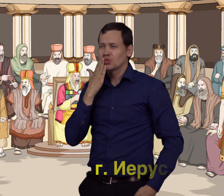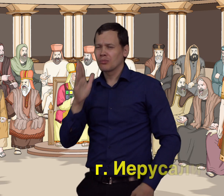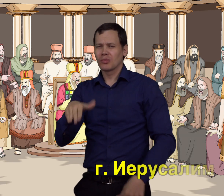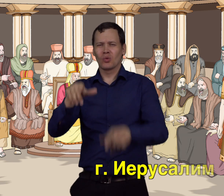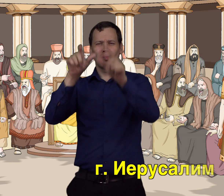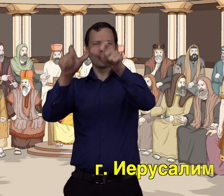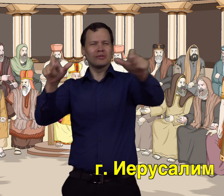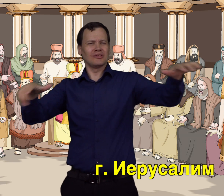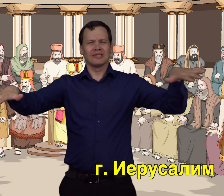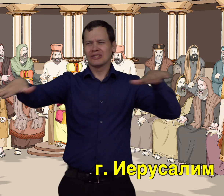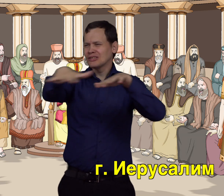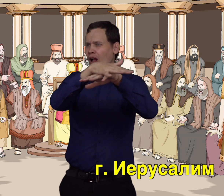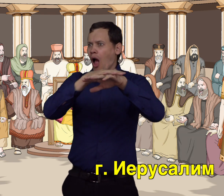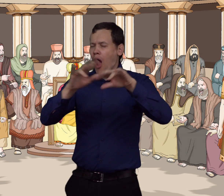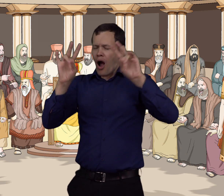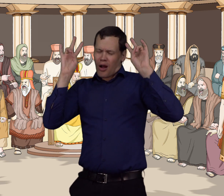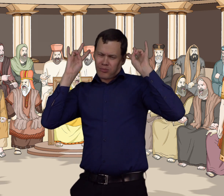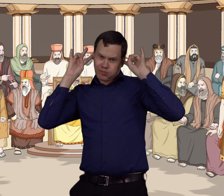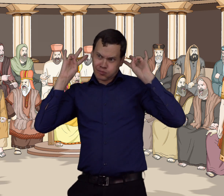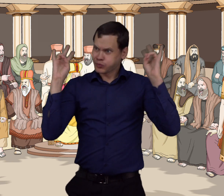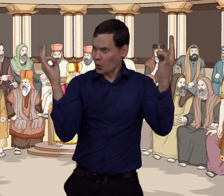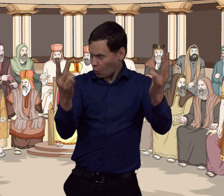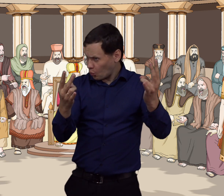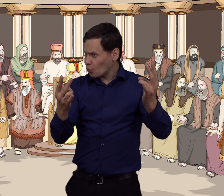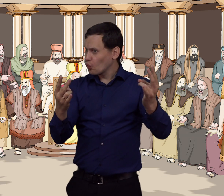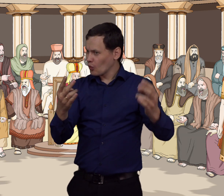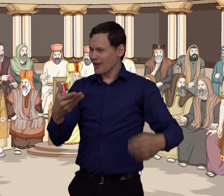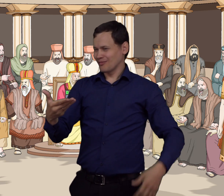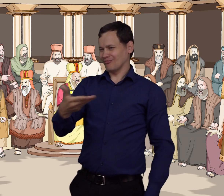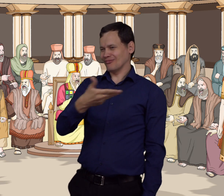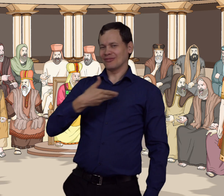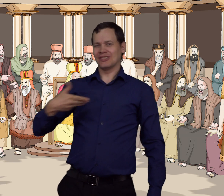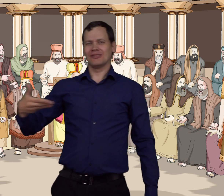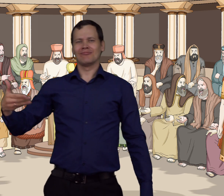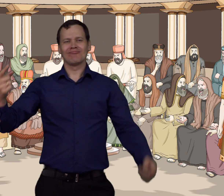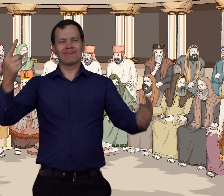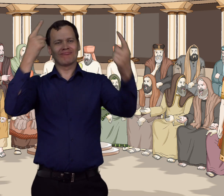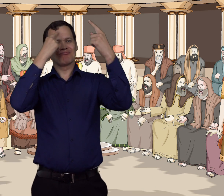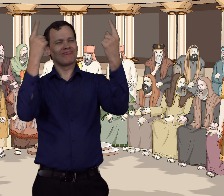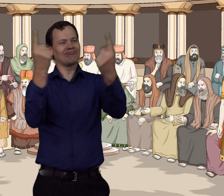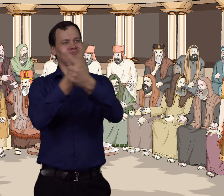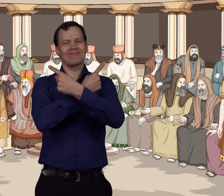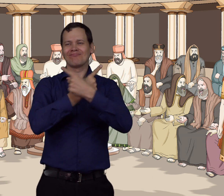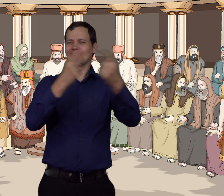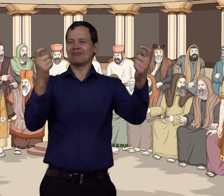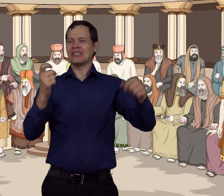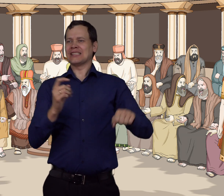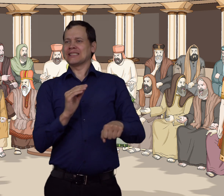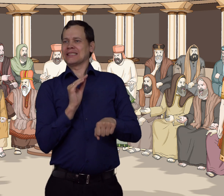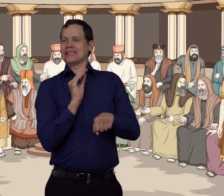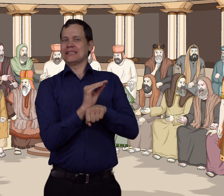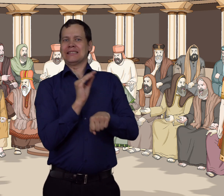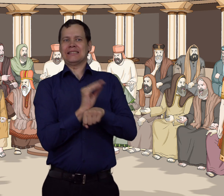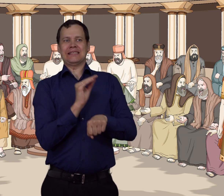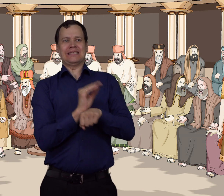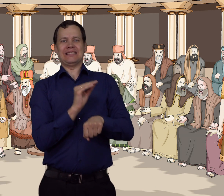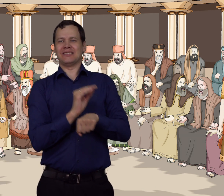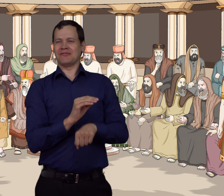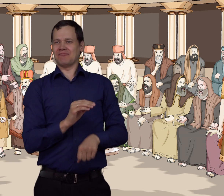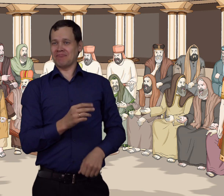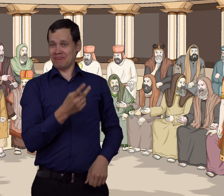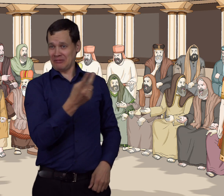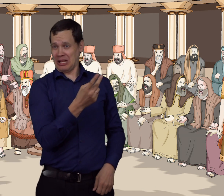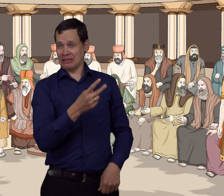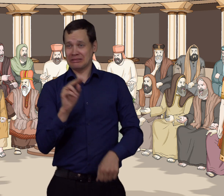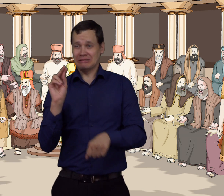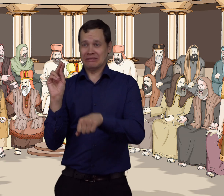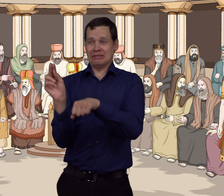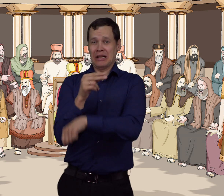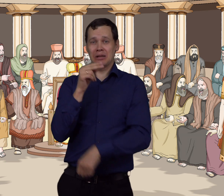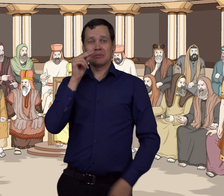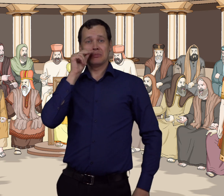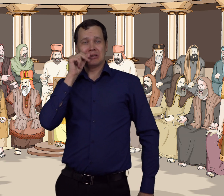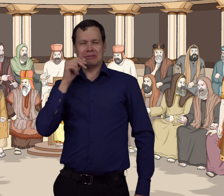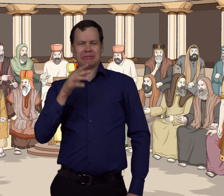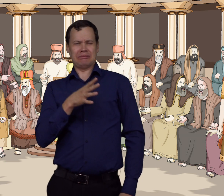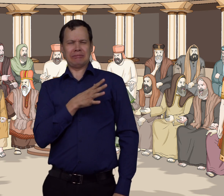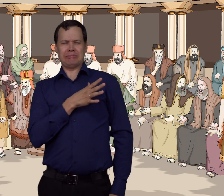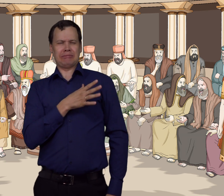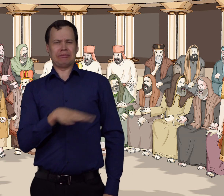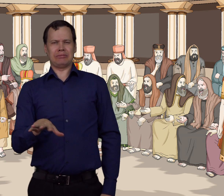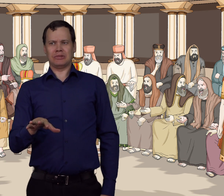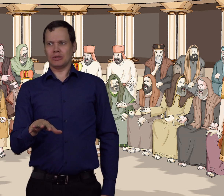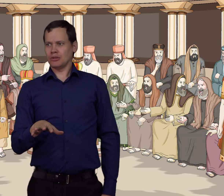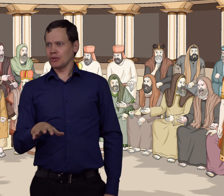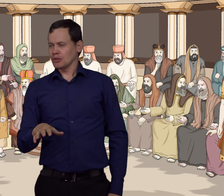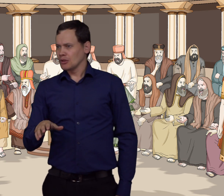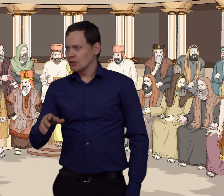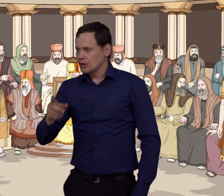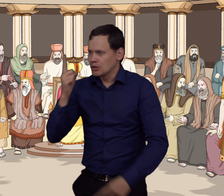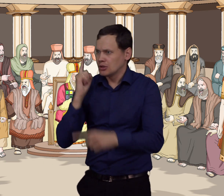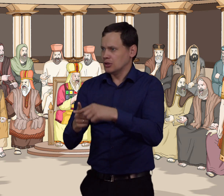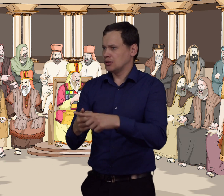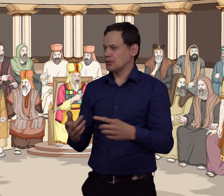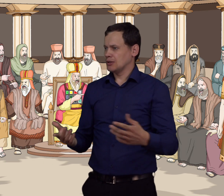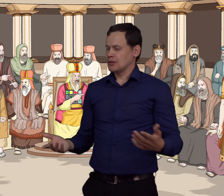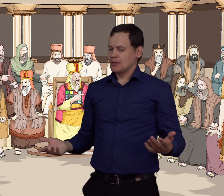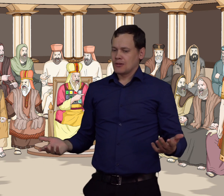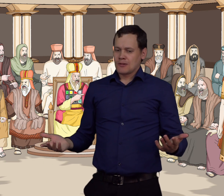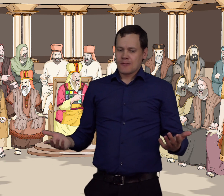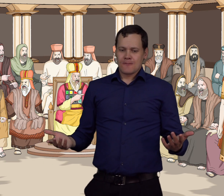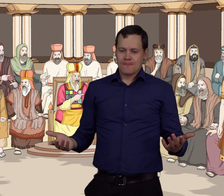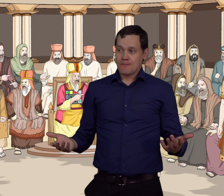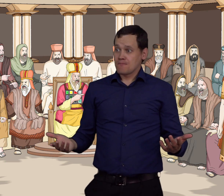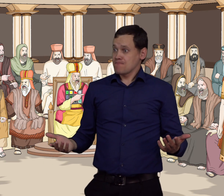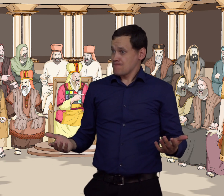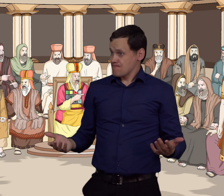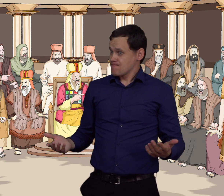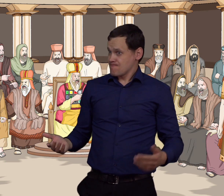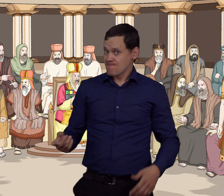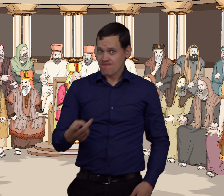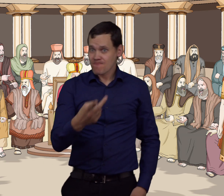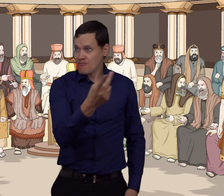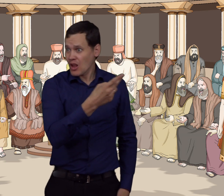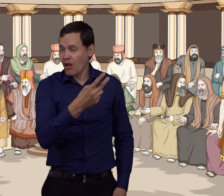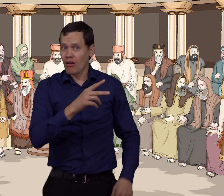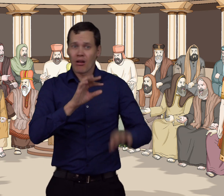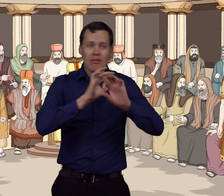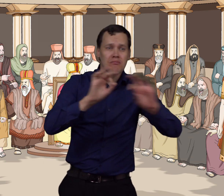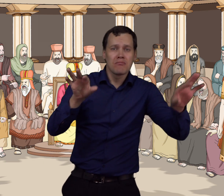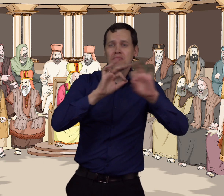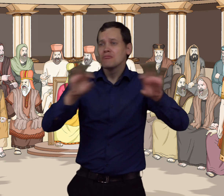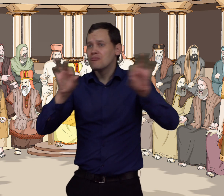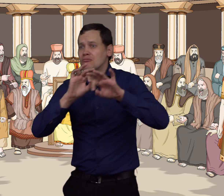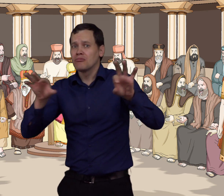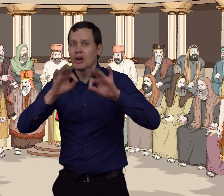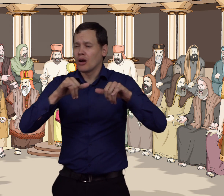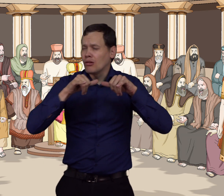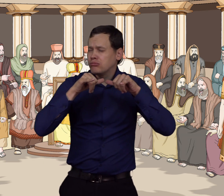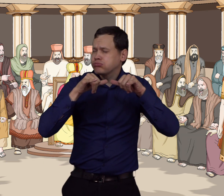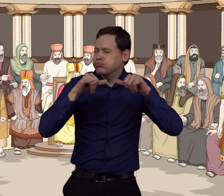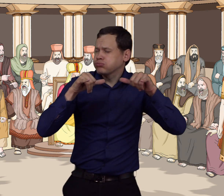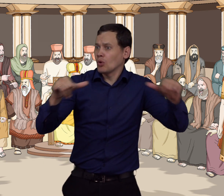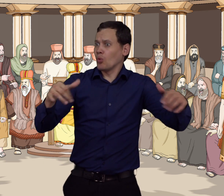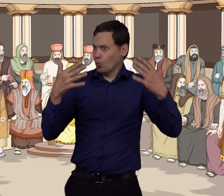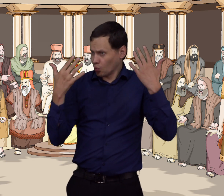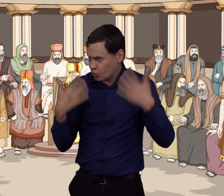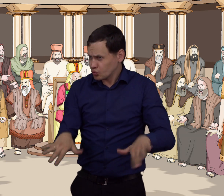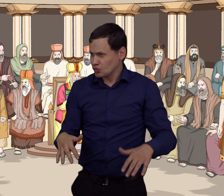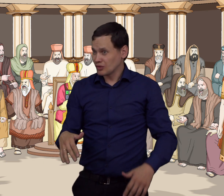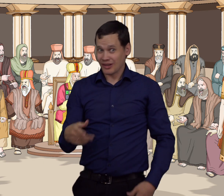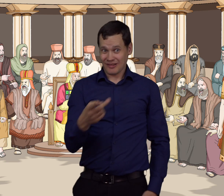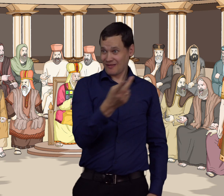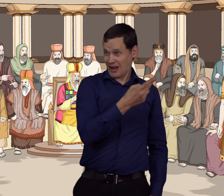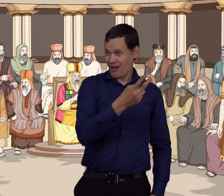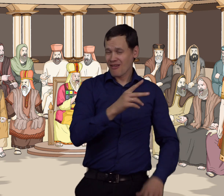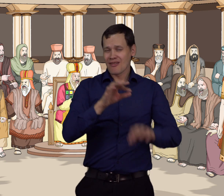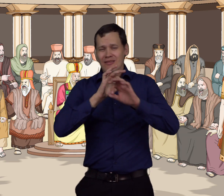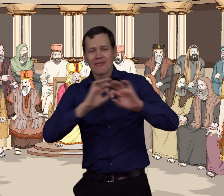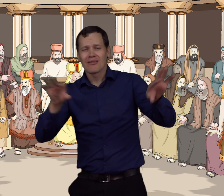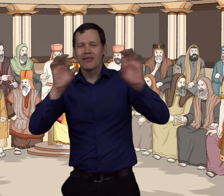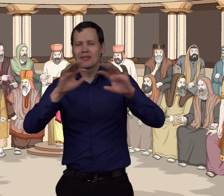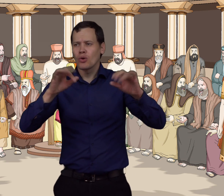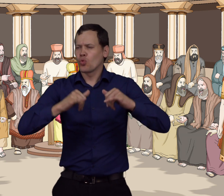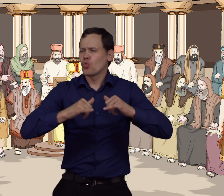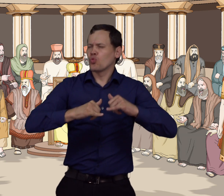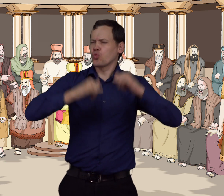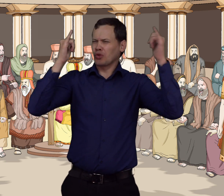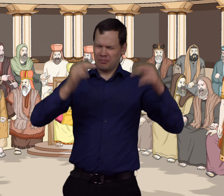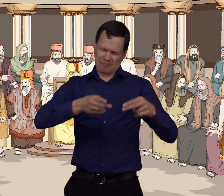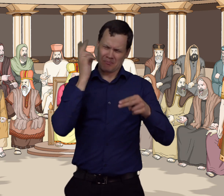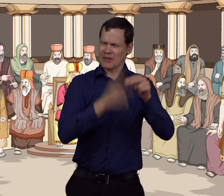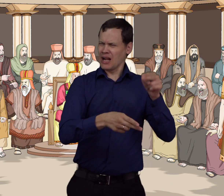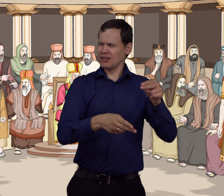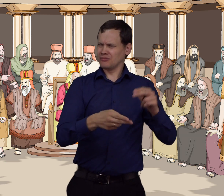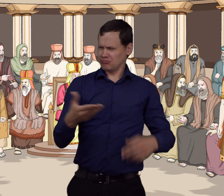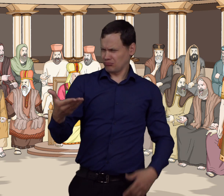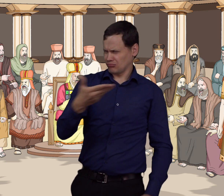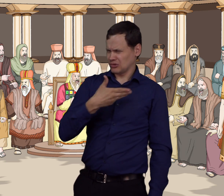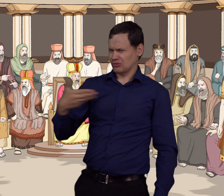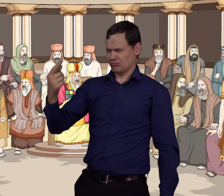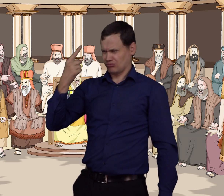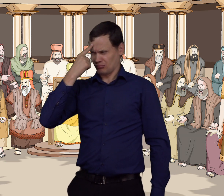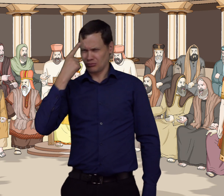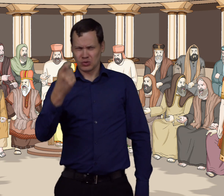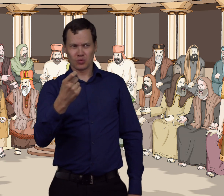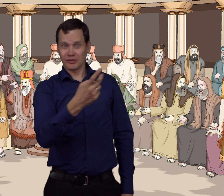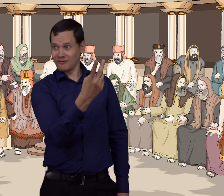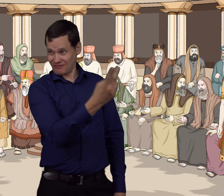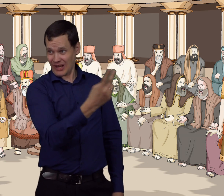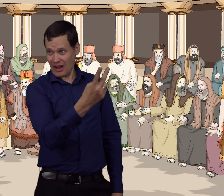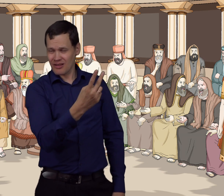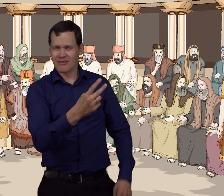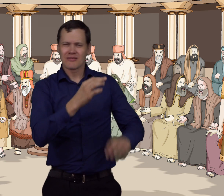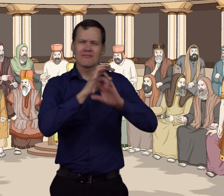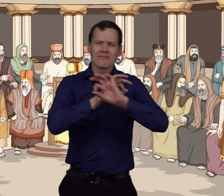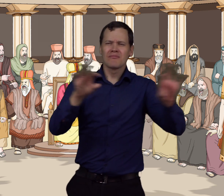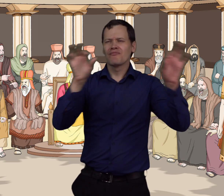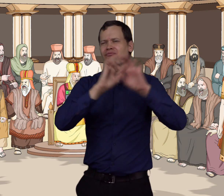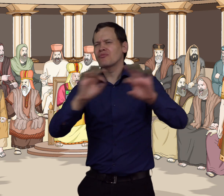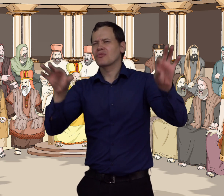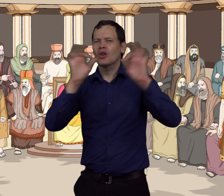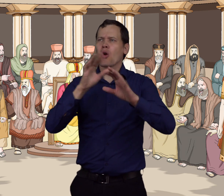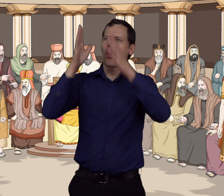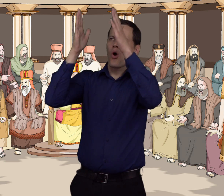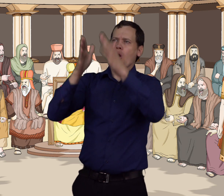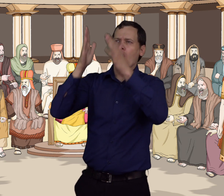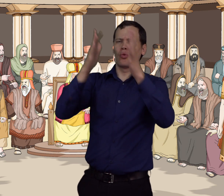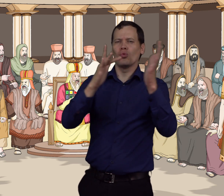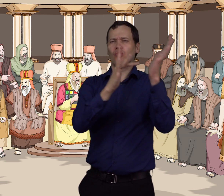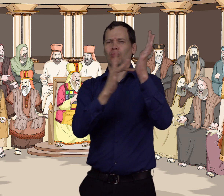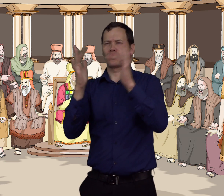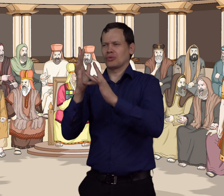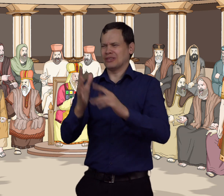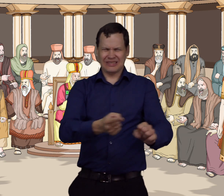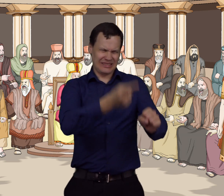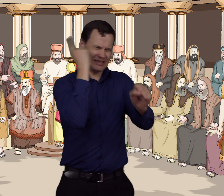“It is clear to everyone living in Jerusalem that a remarkable miracle has occurred through them, and we cannot deny it.